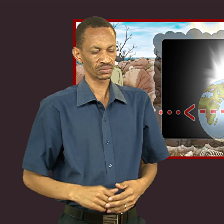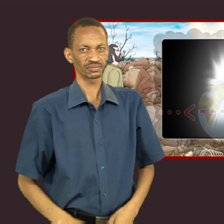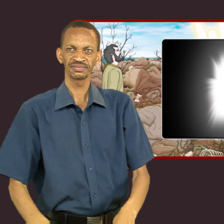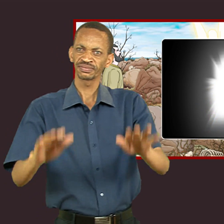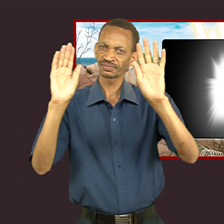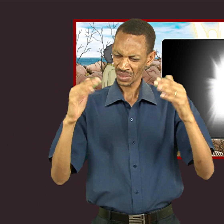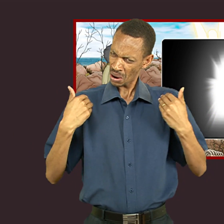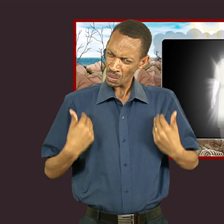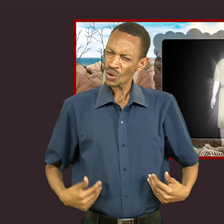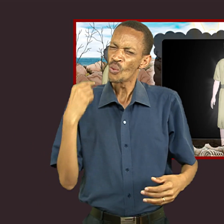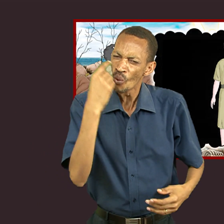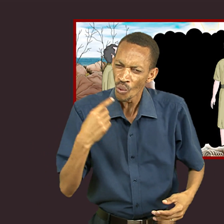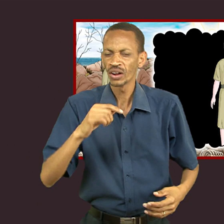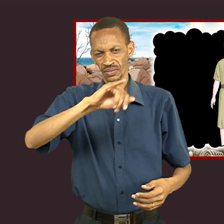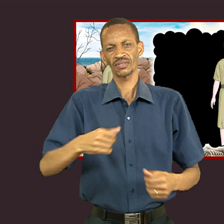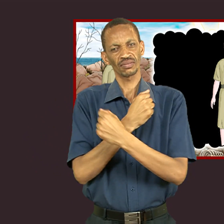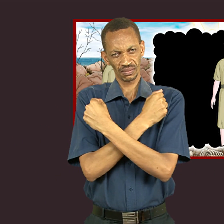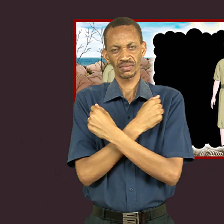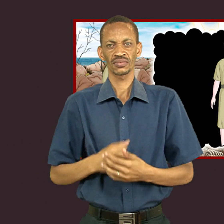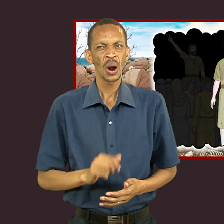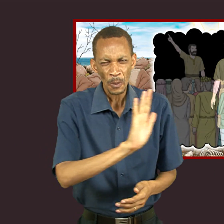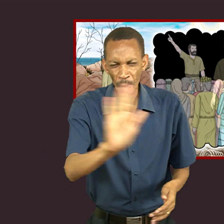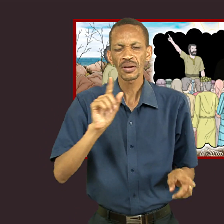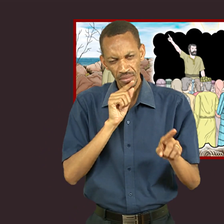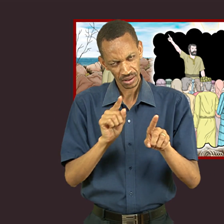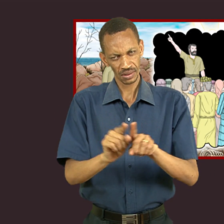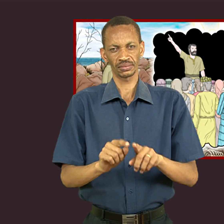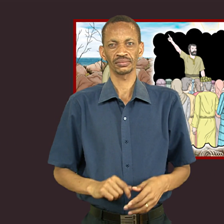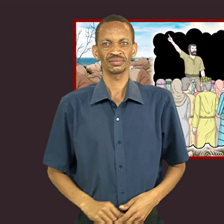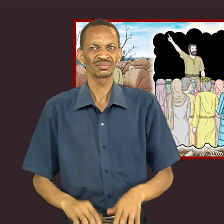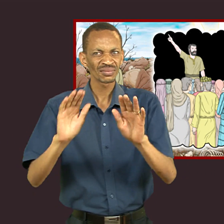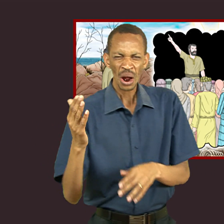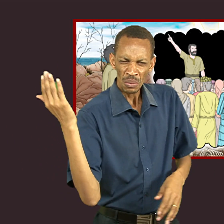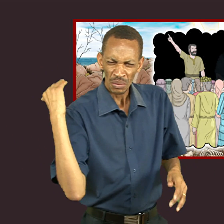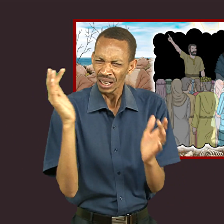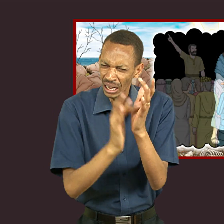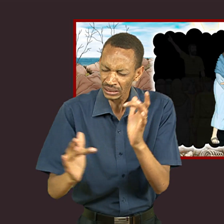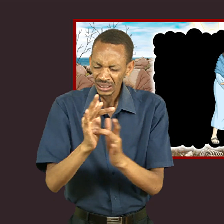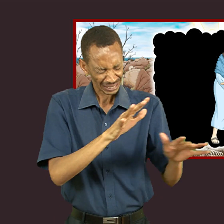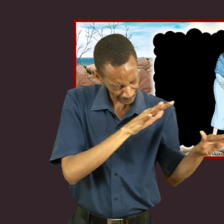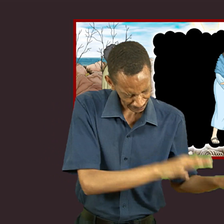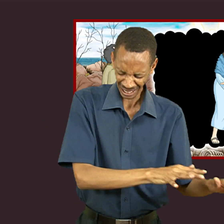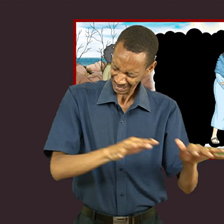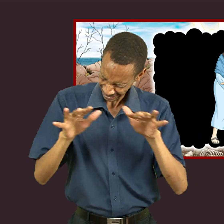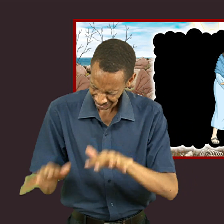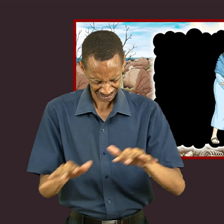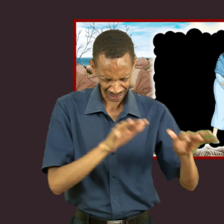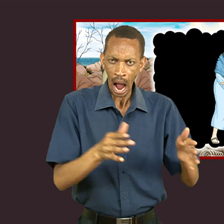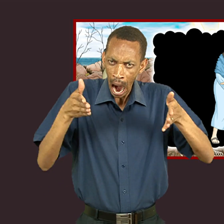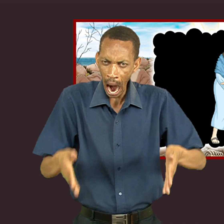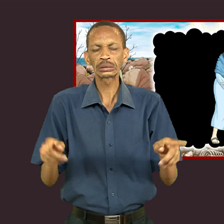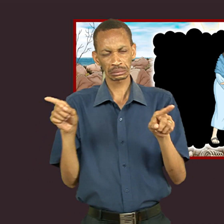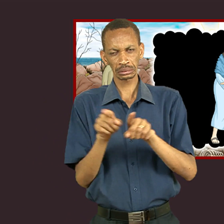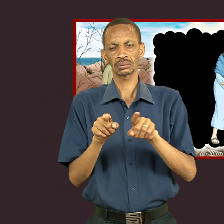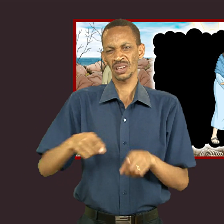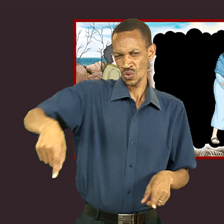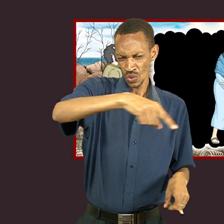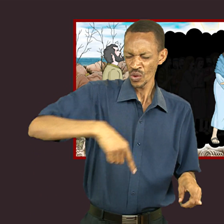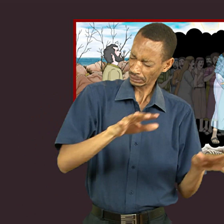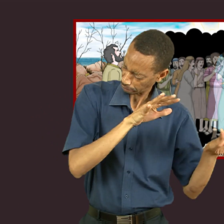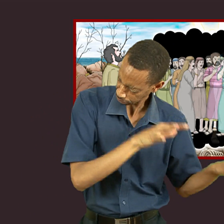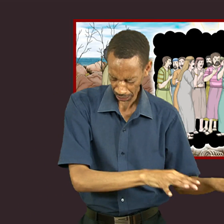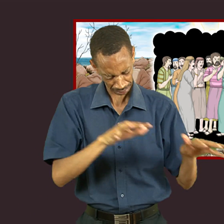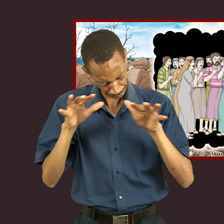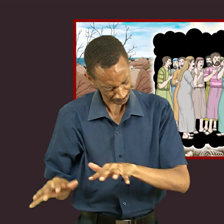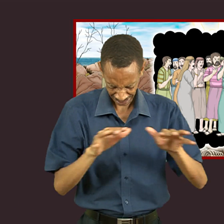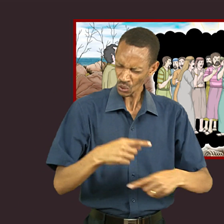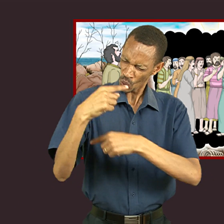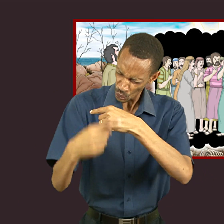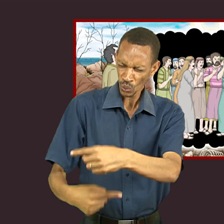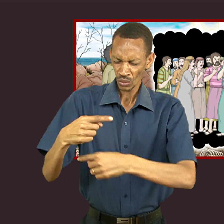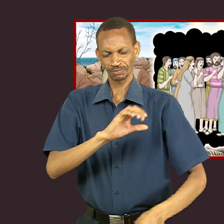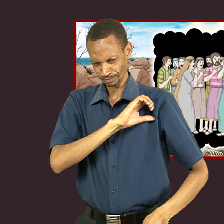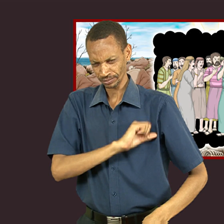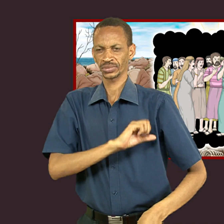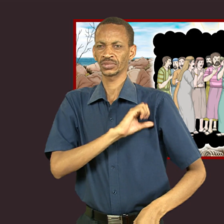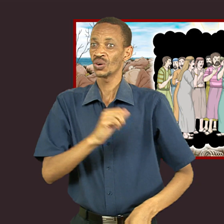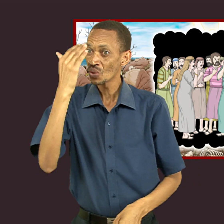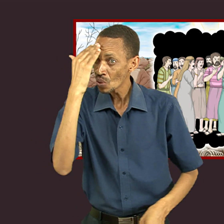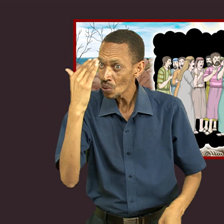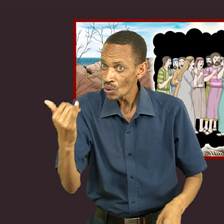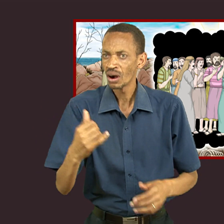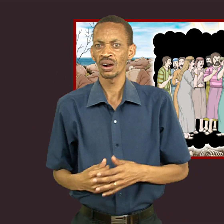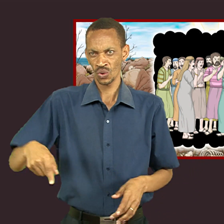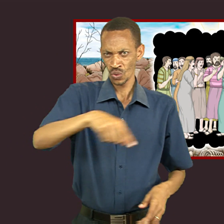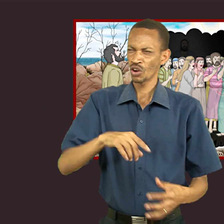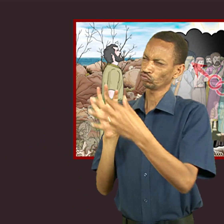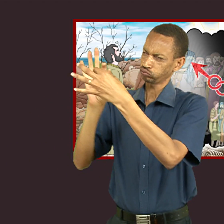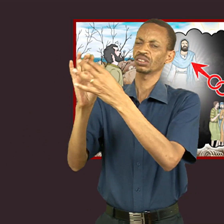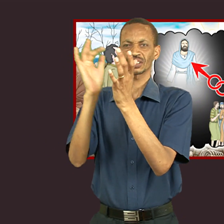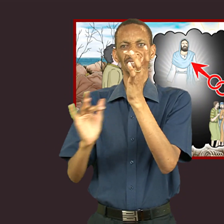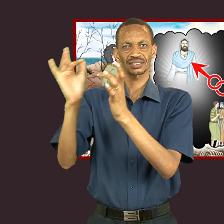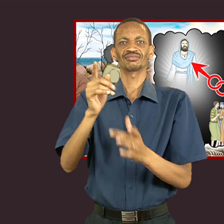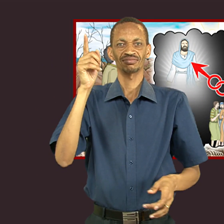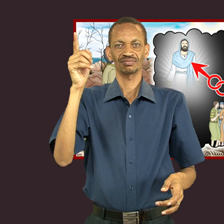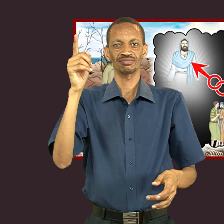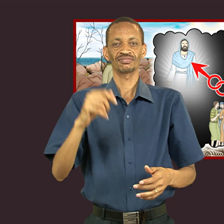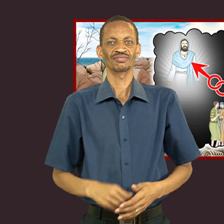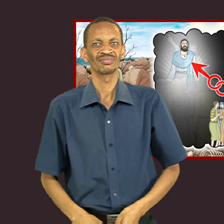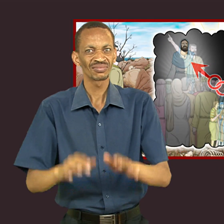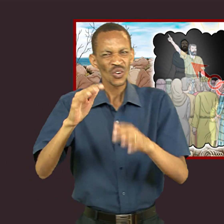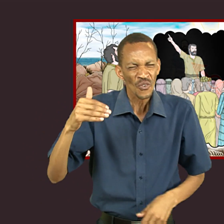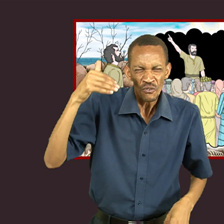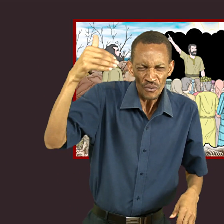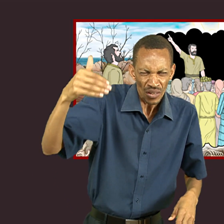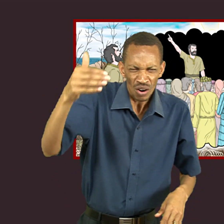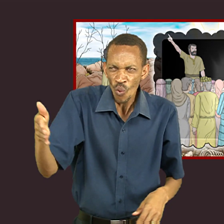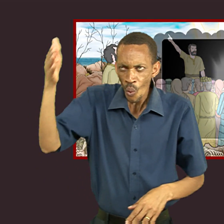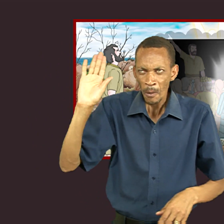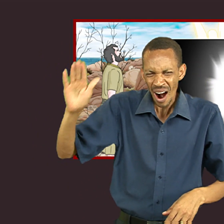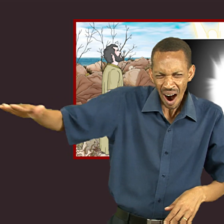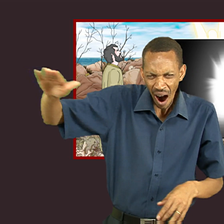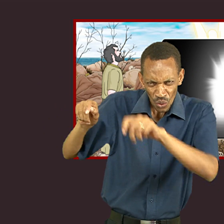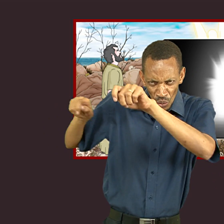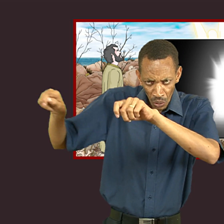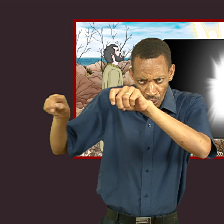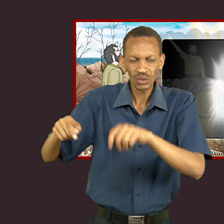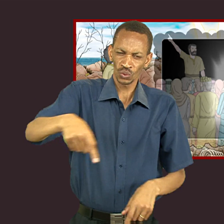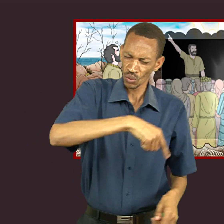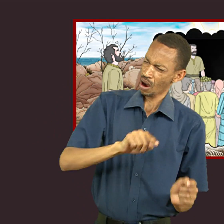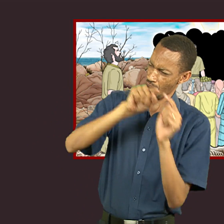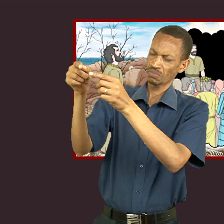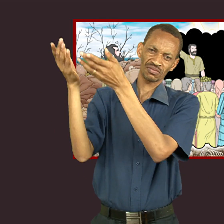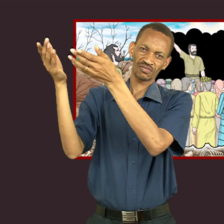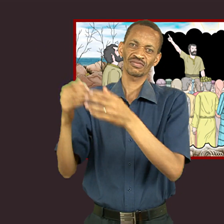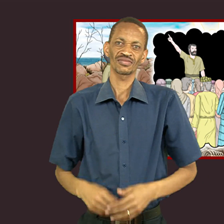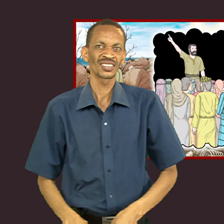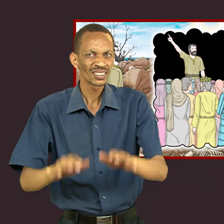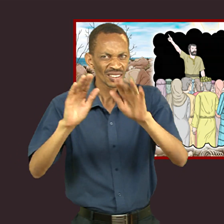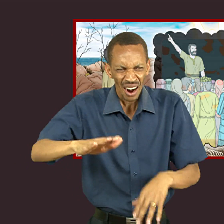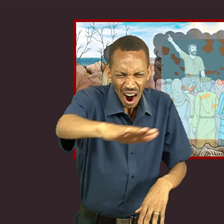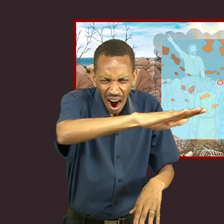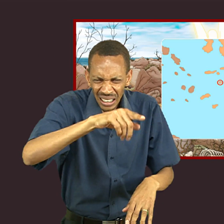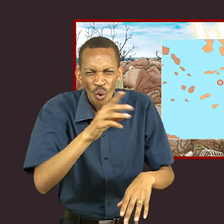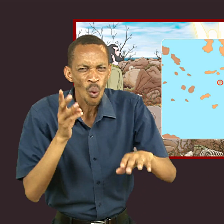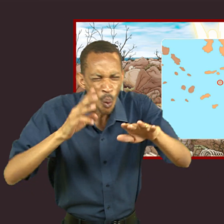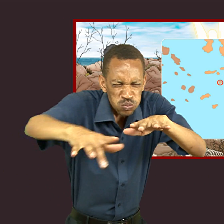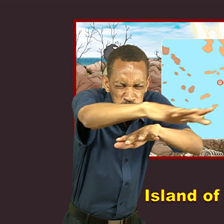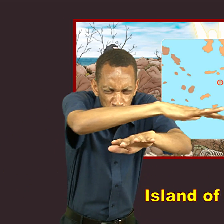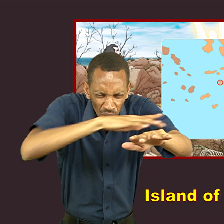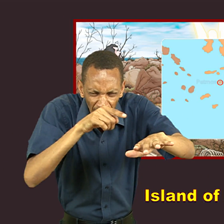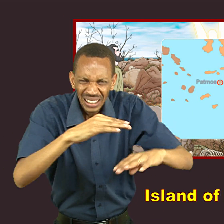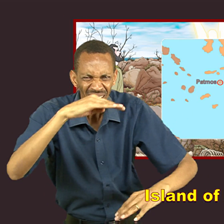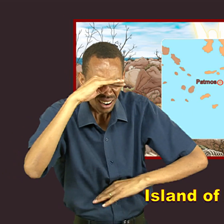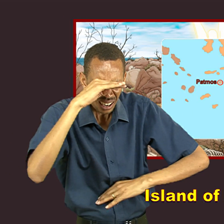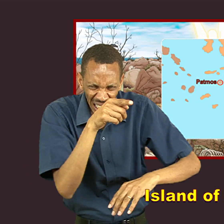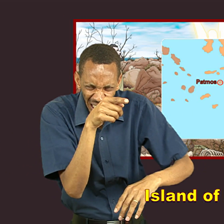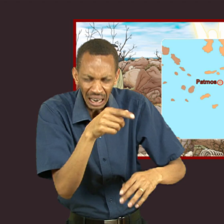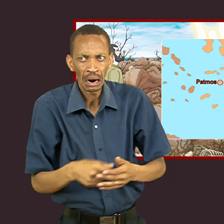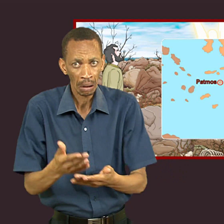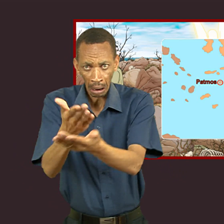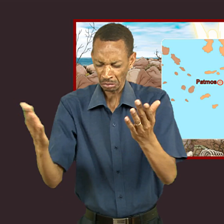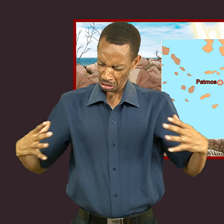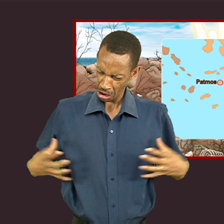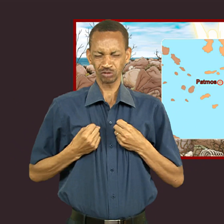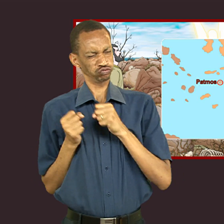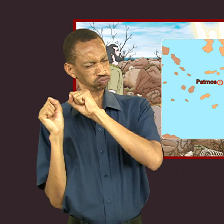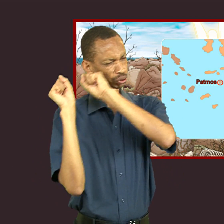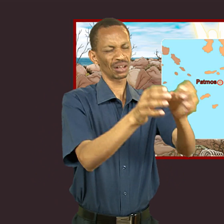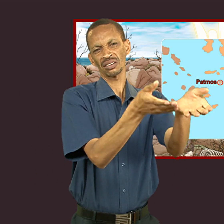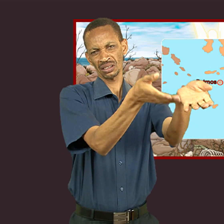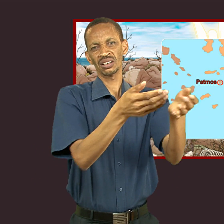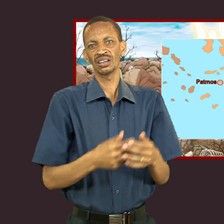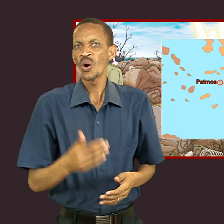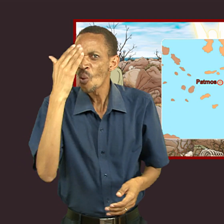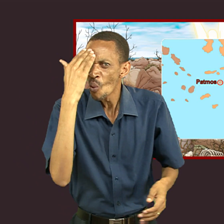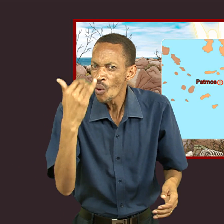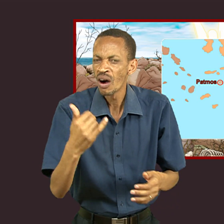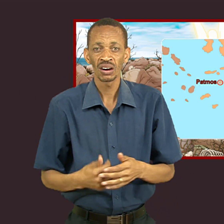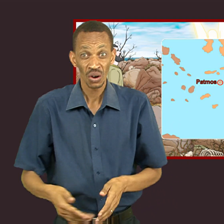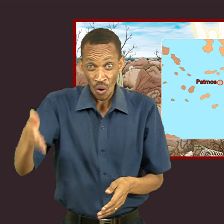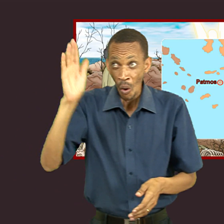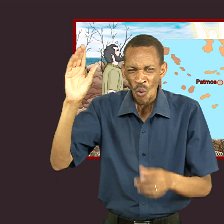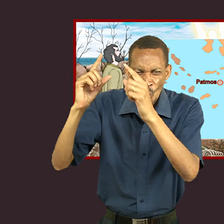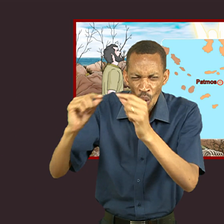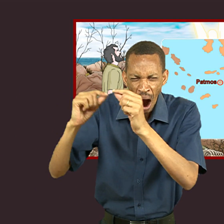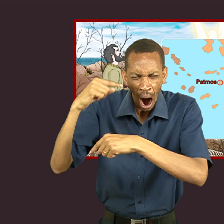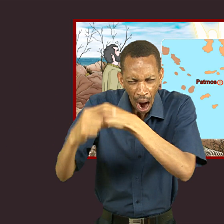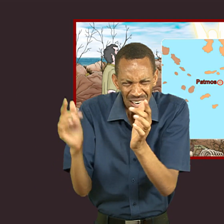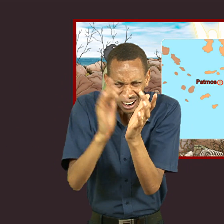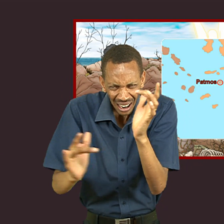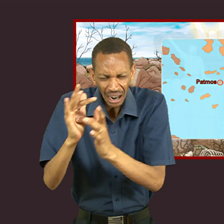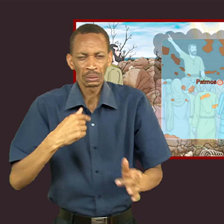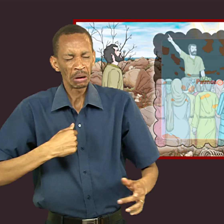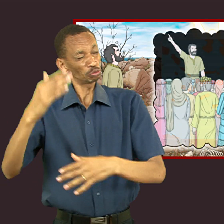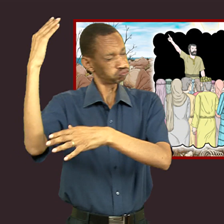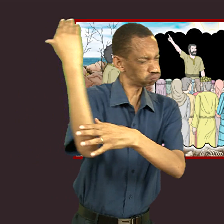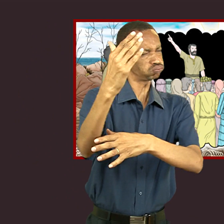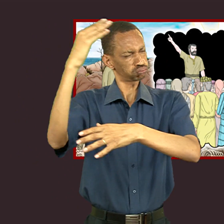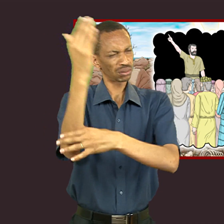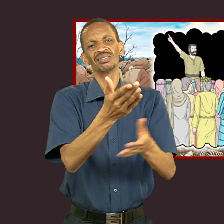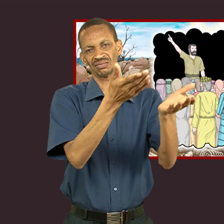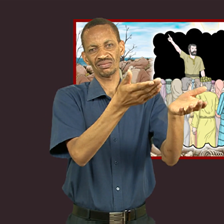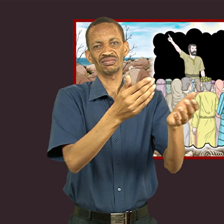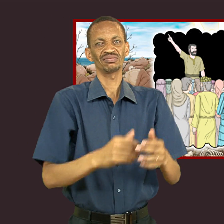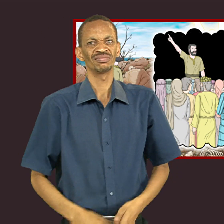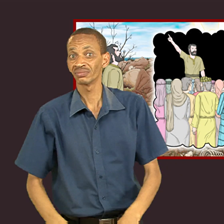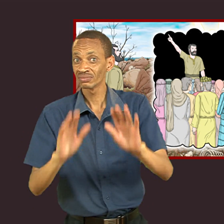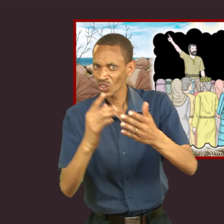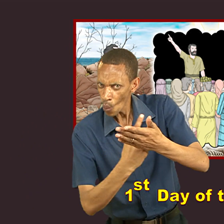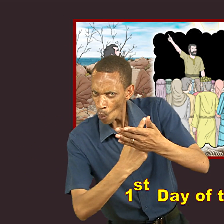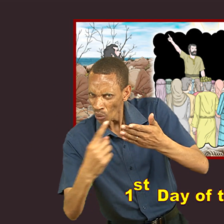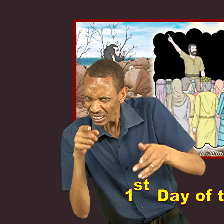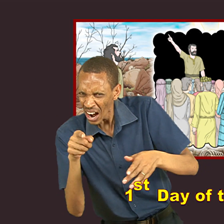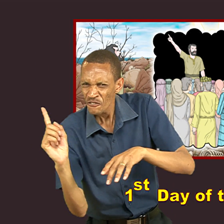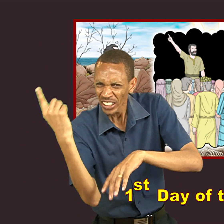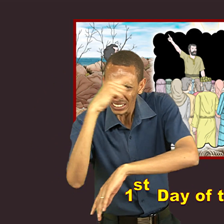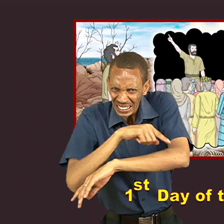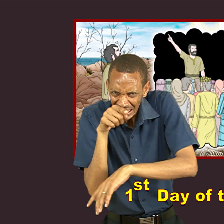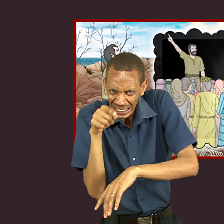I, John, your brother and partner in the tribulation and kingdom and perseverance that are in Jesus, was on the island of Patmos because of the word of God and my testimony about Jesus.